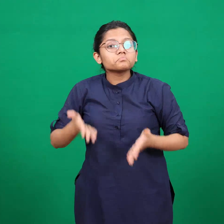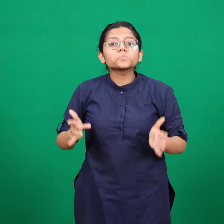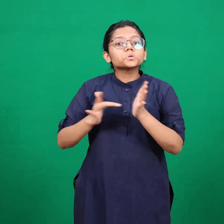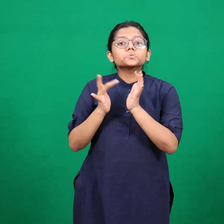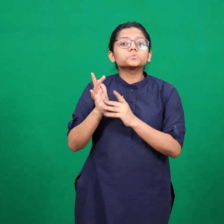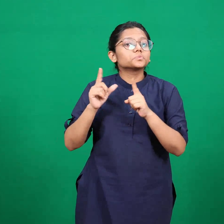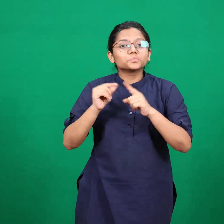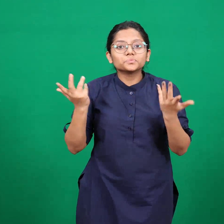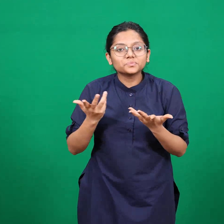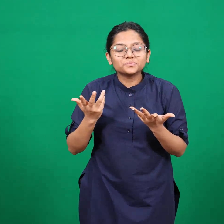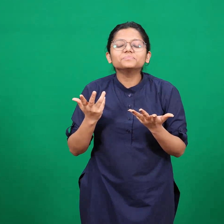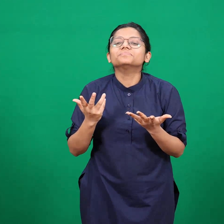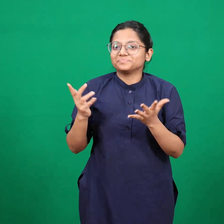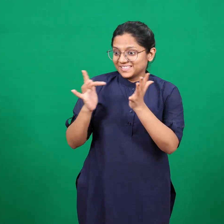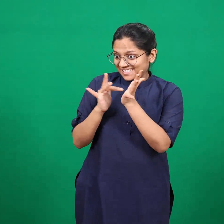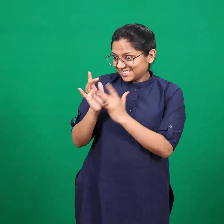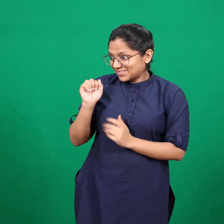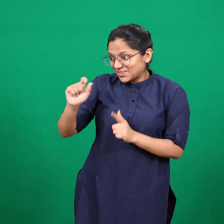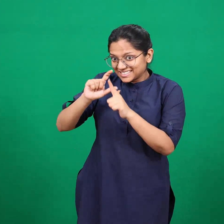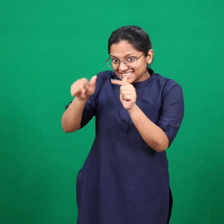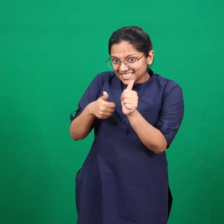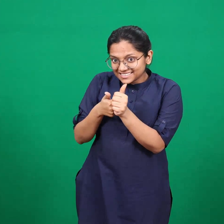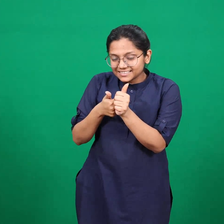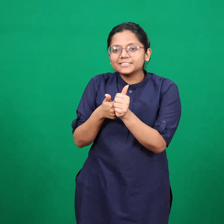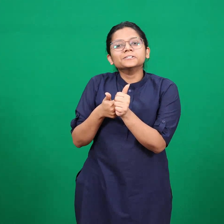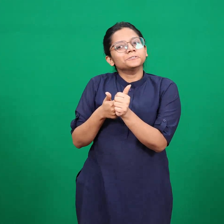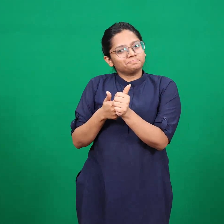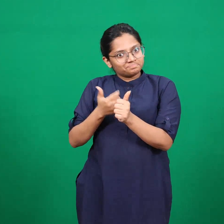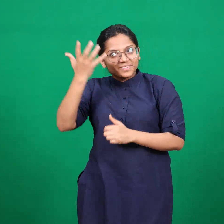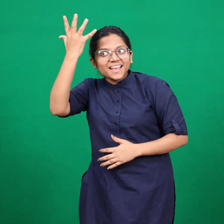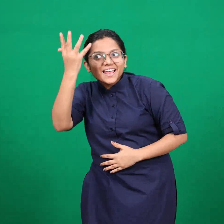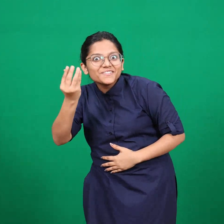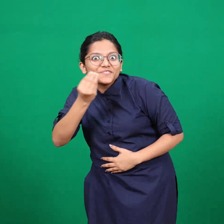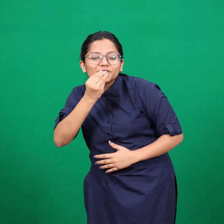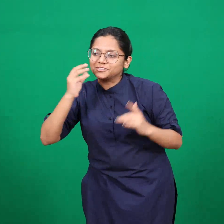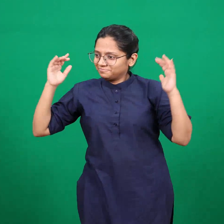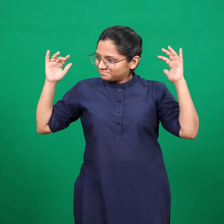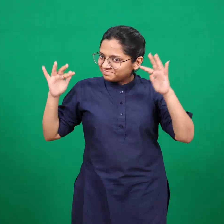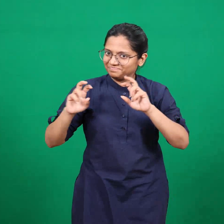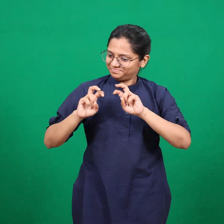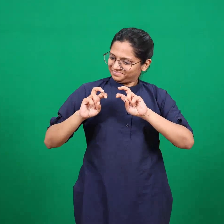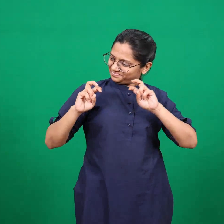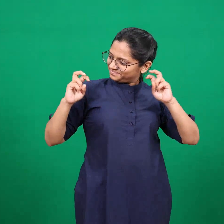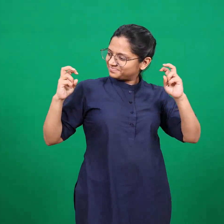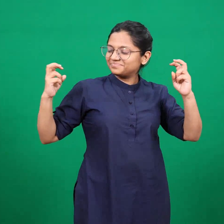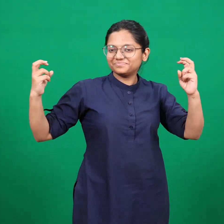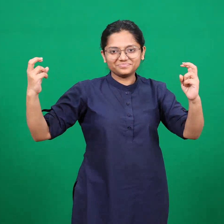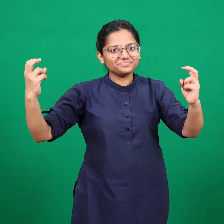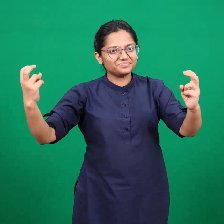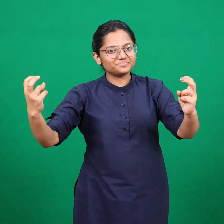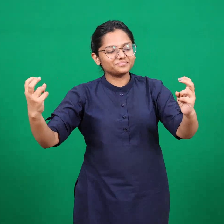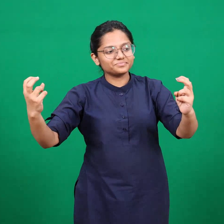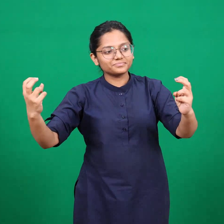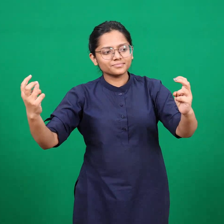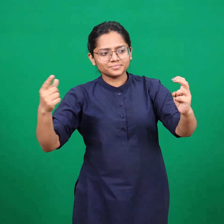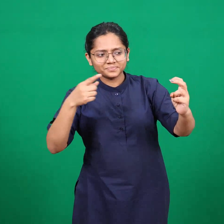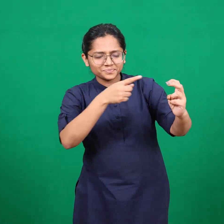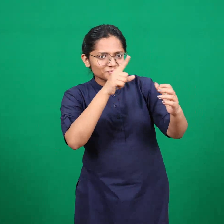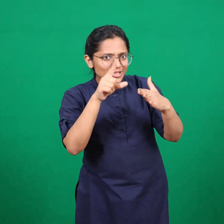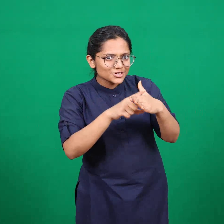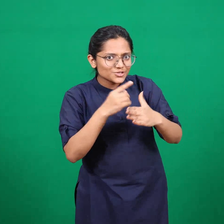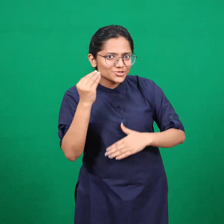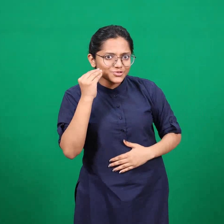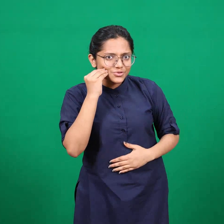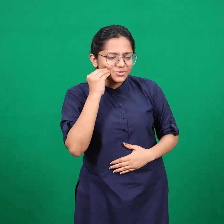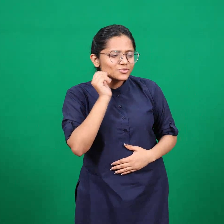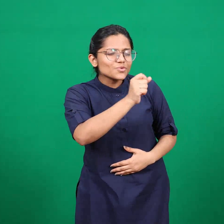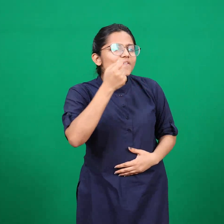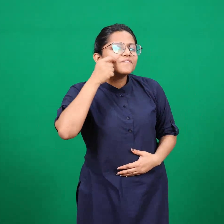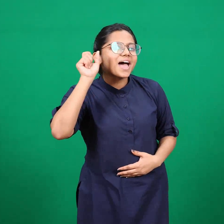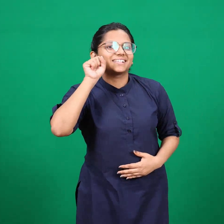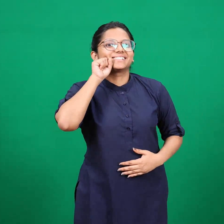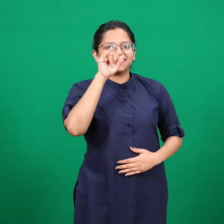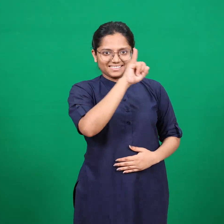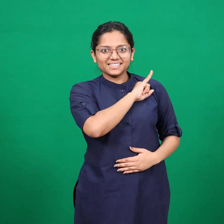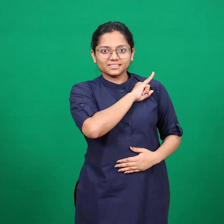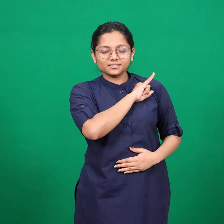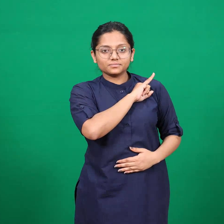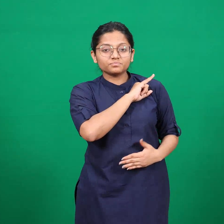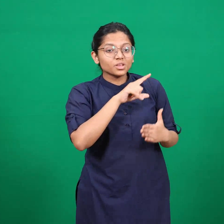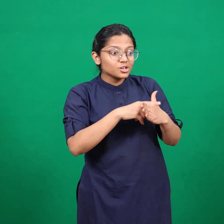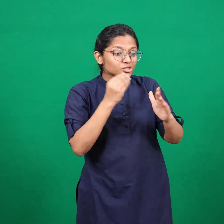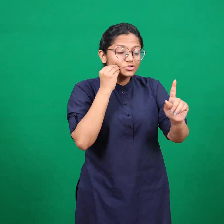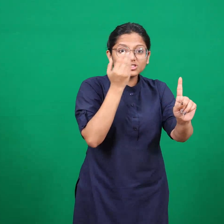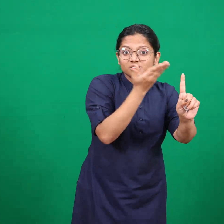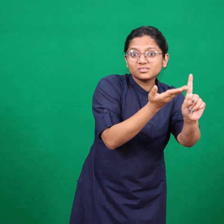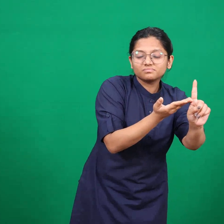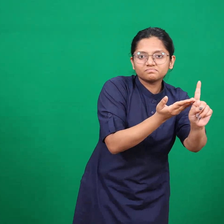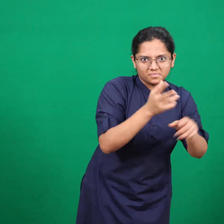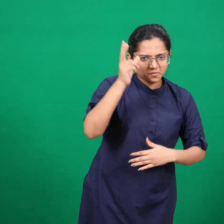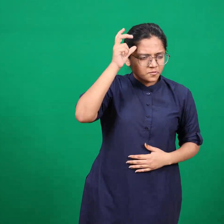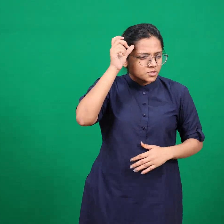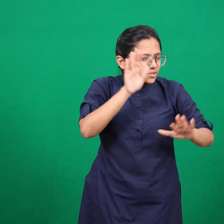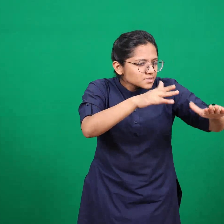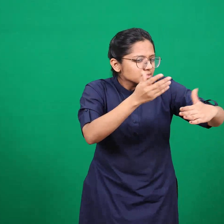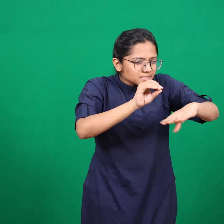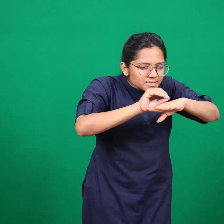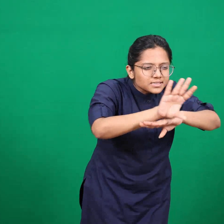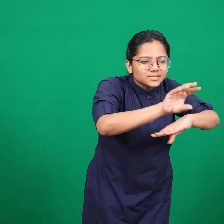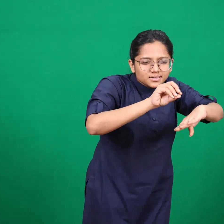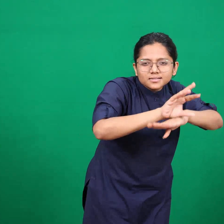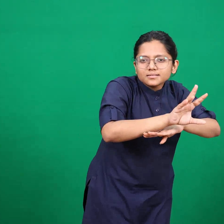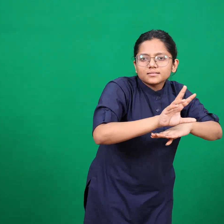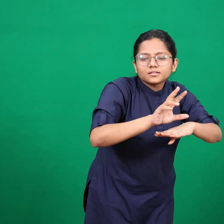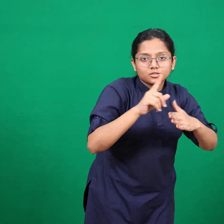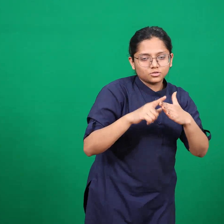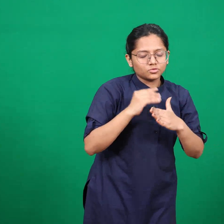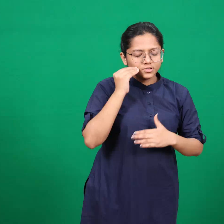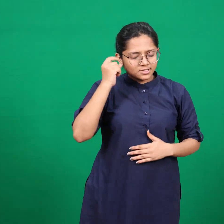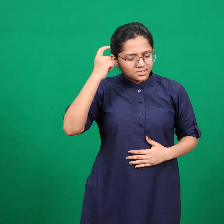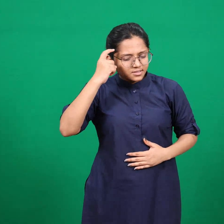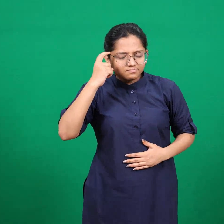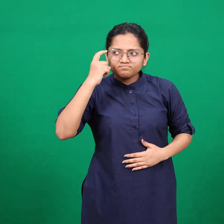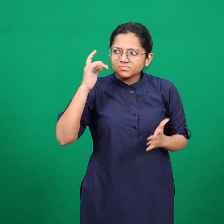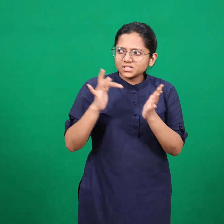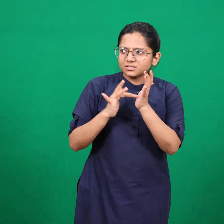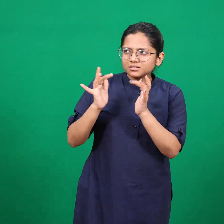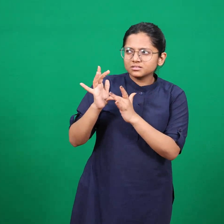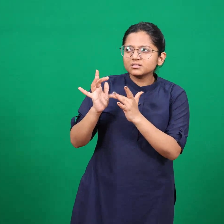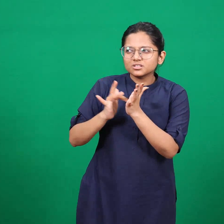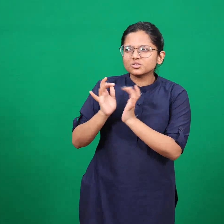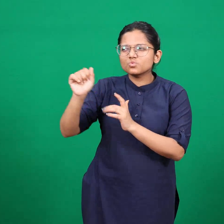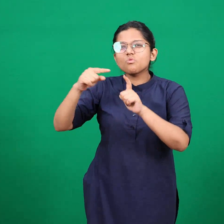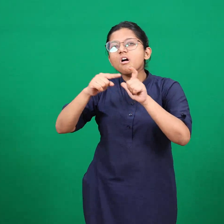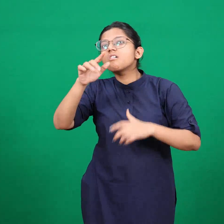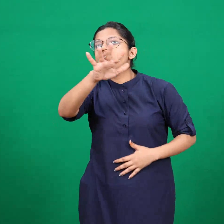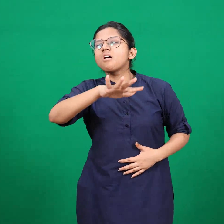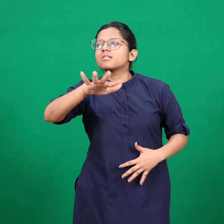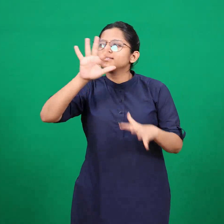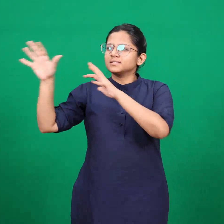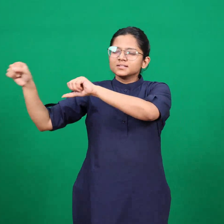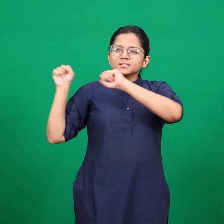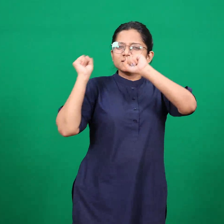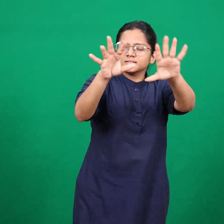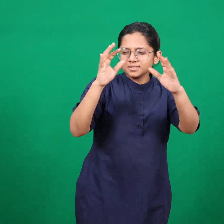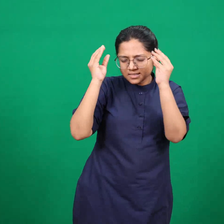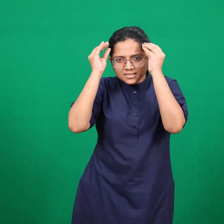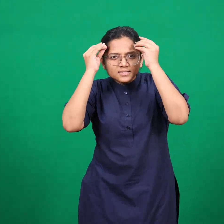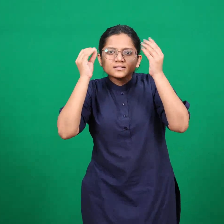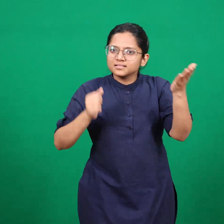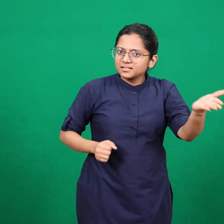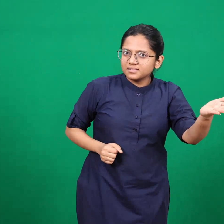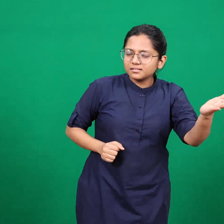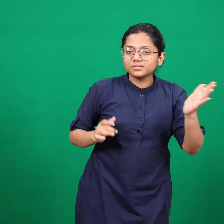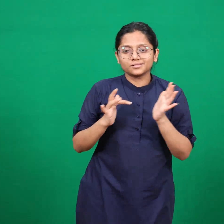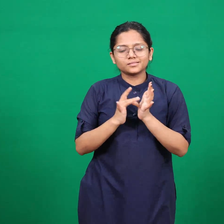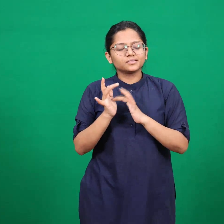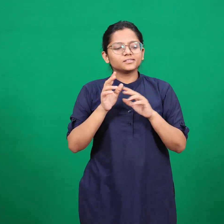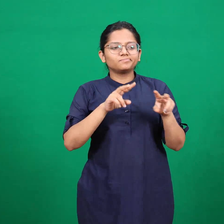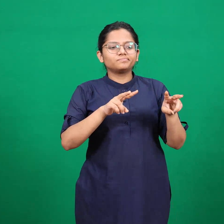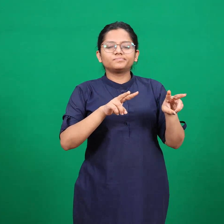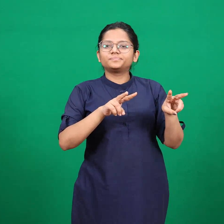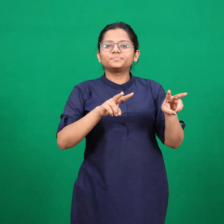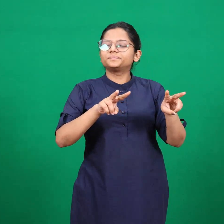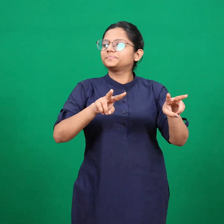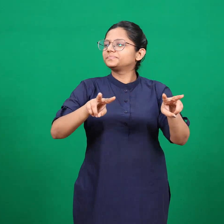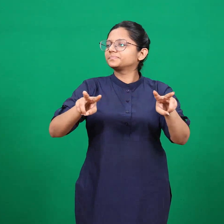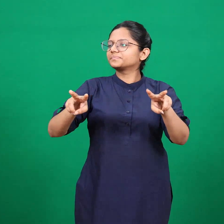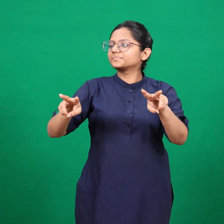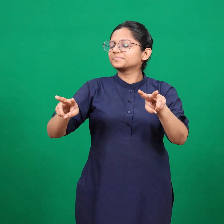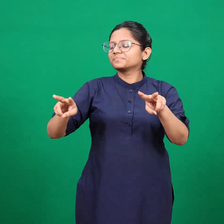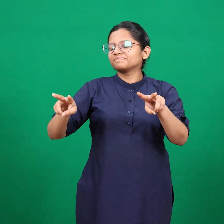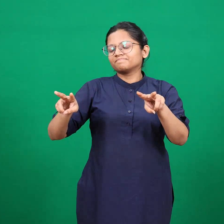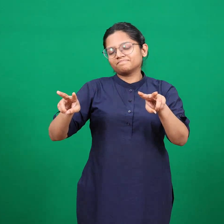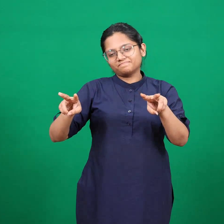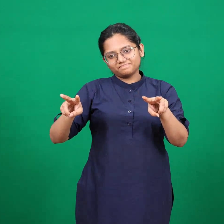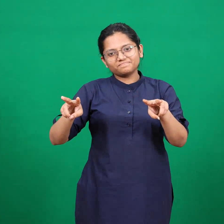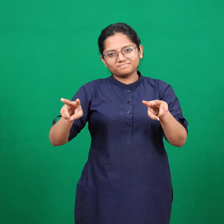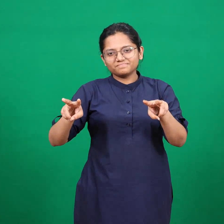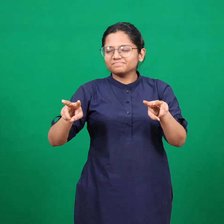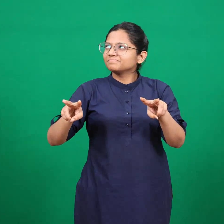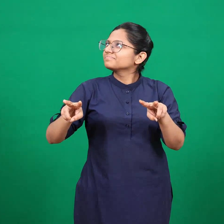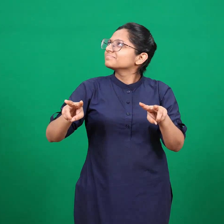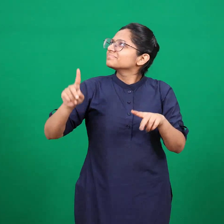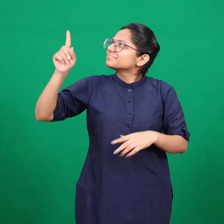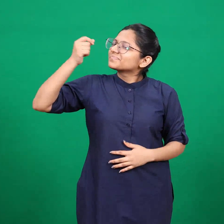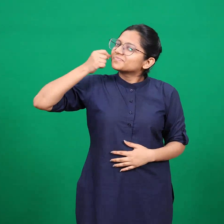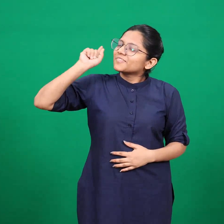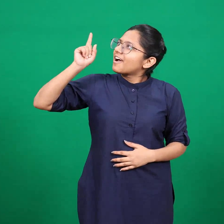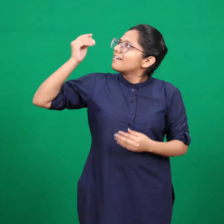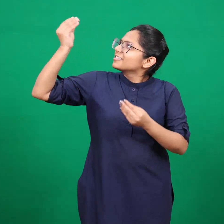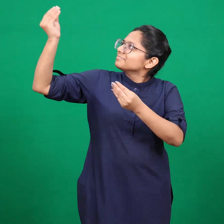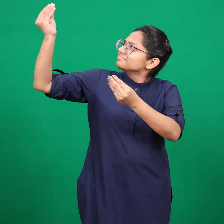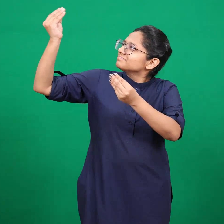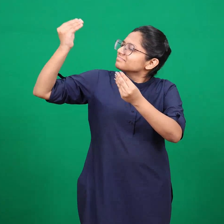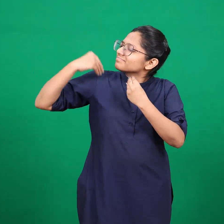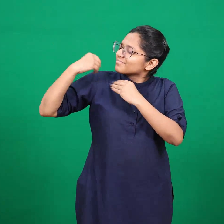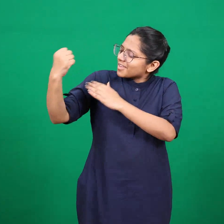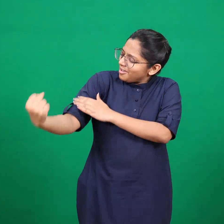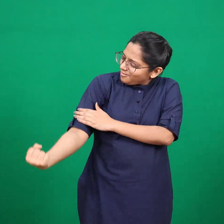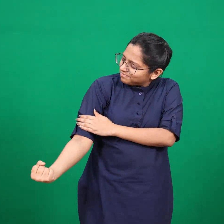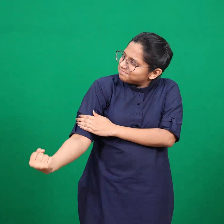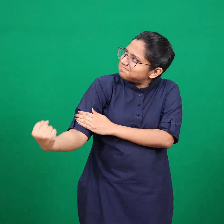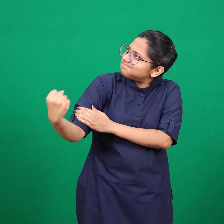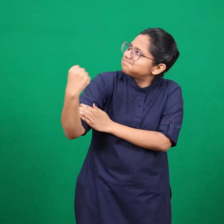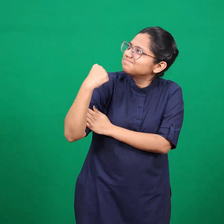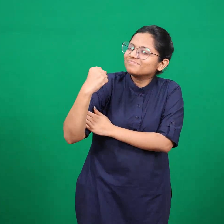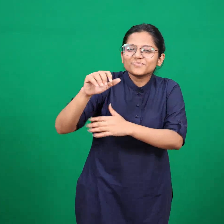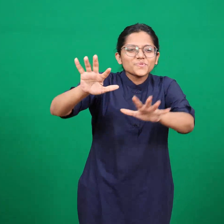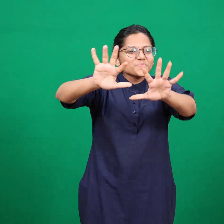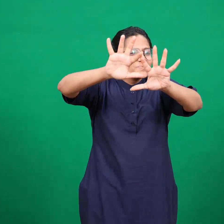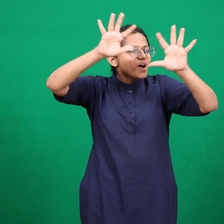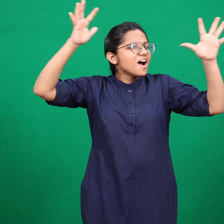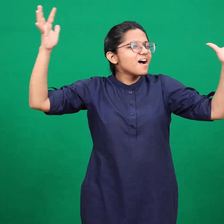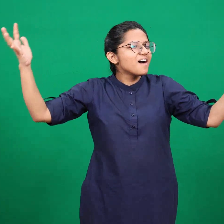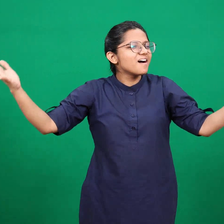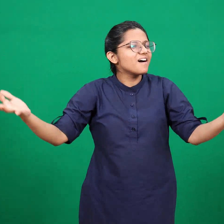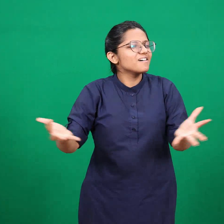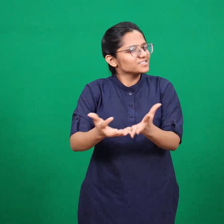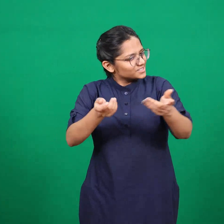The evening meal was underway, and the devil had already put into the heart of Judas, the son of Simon Iscariot, to betray Jesus.